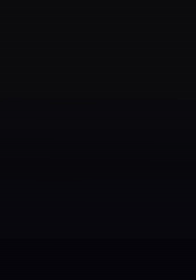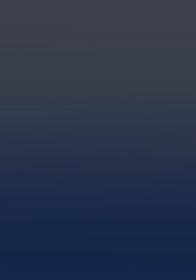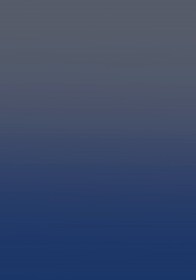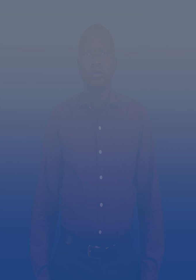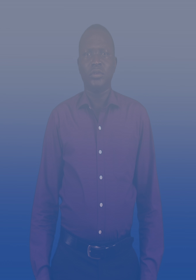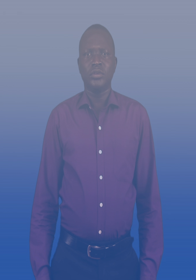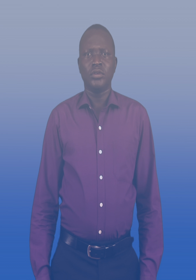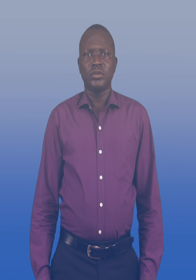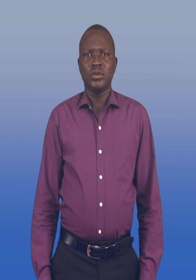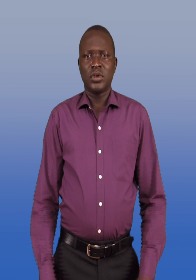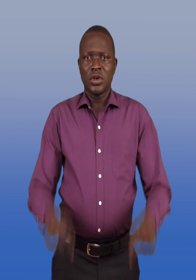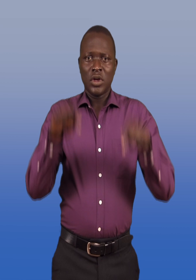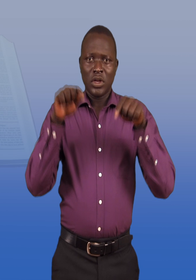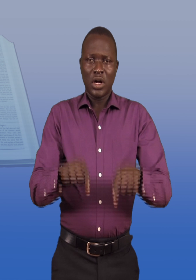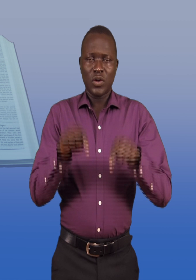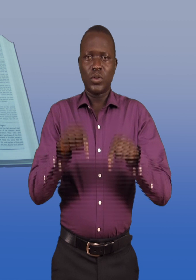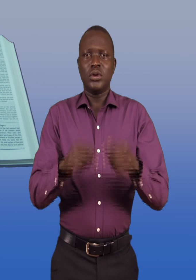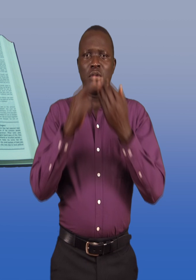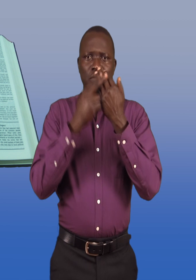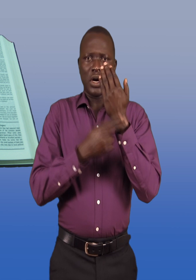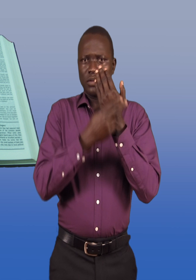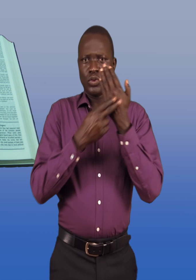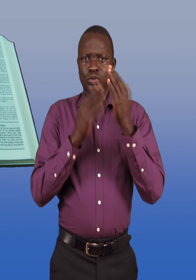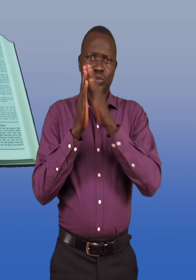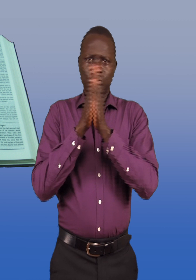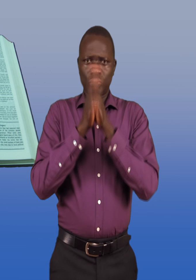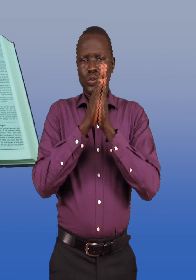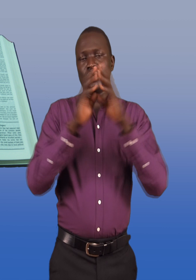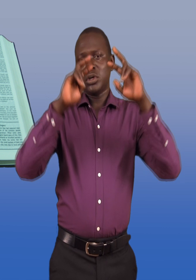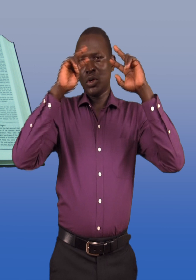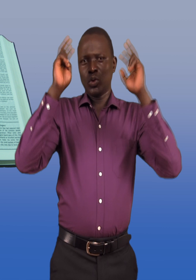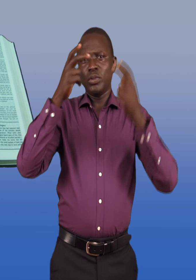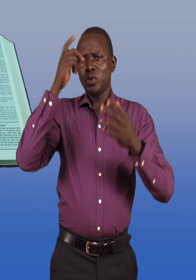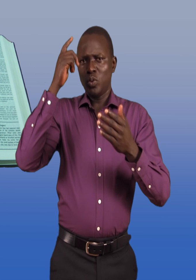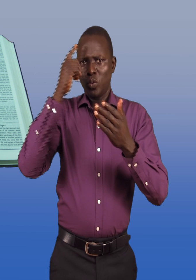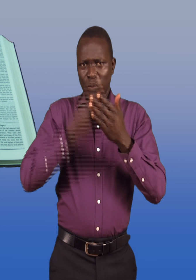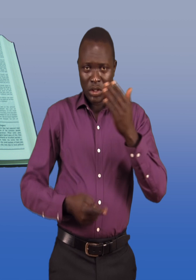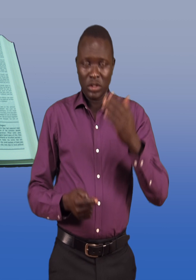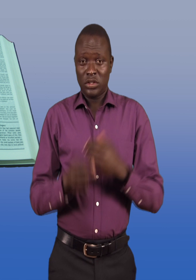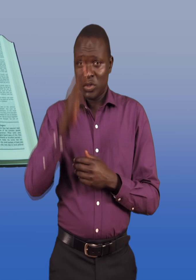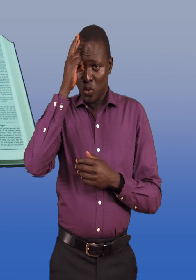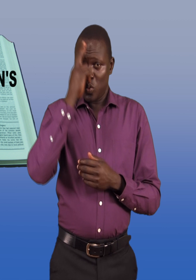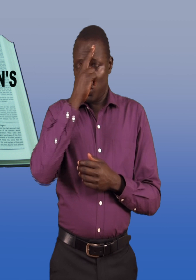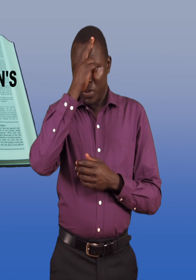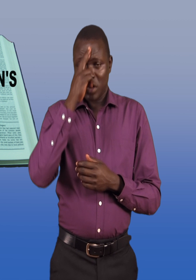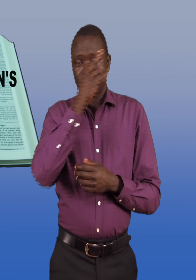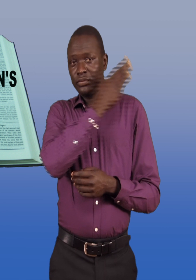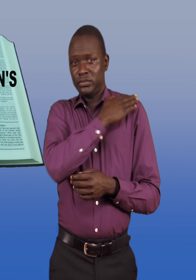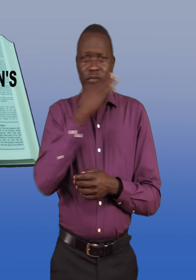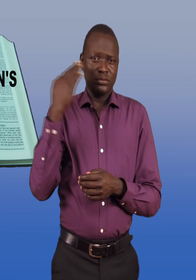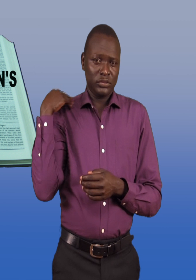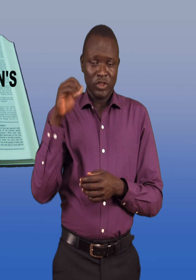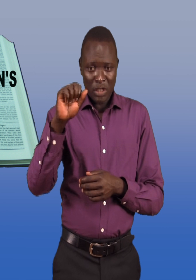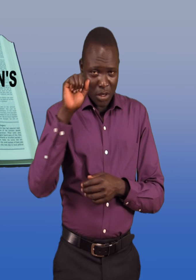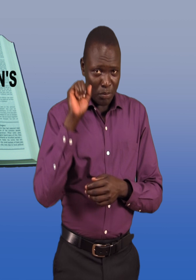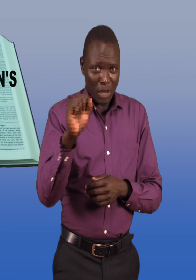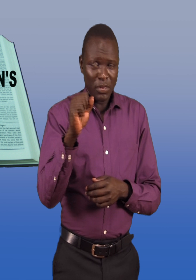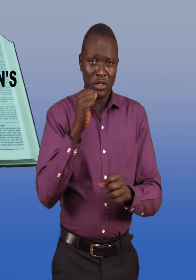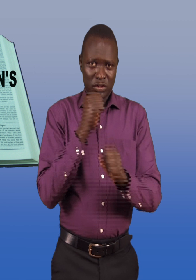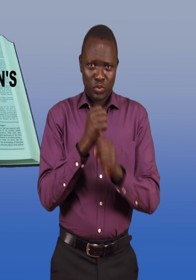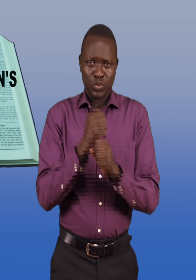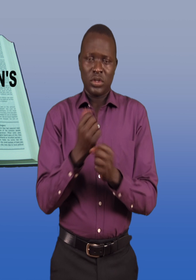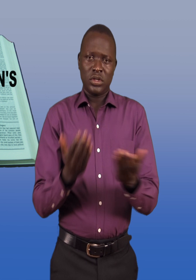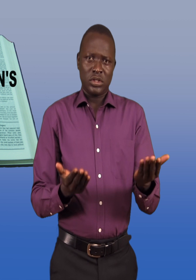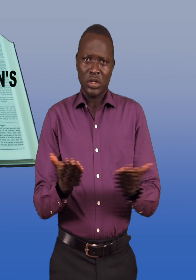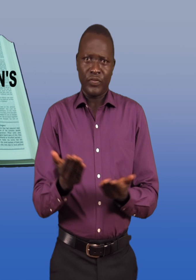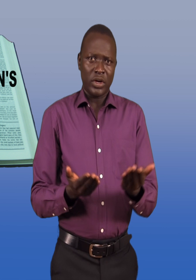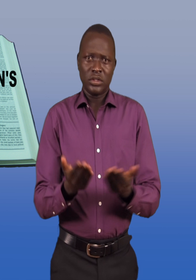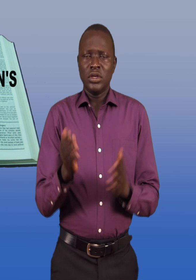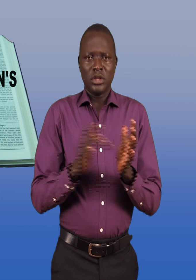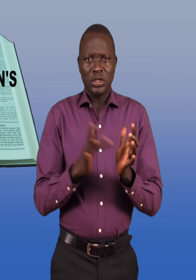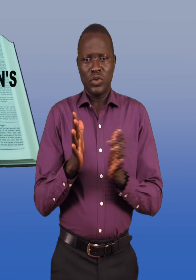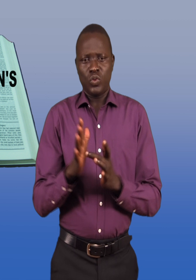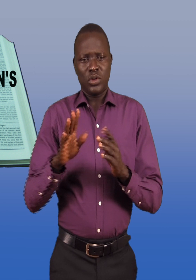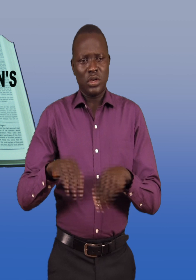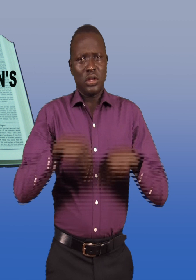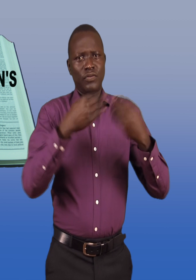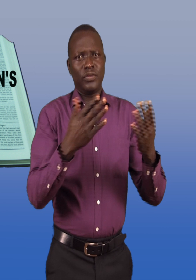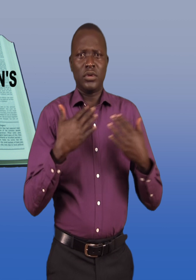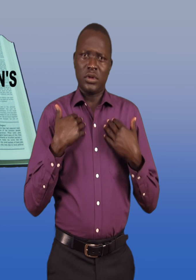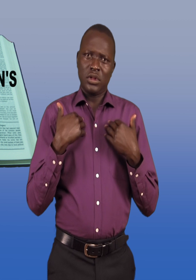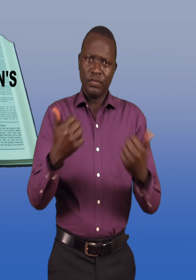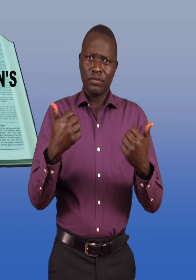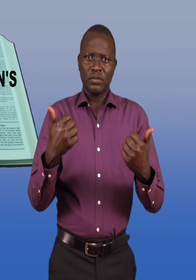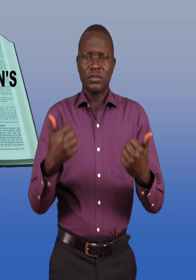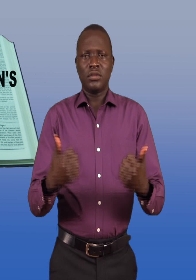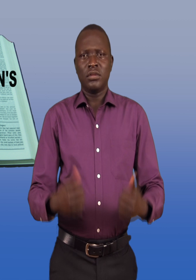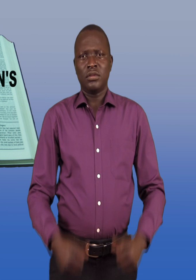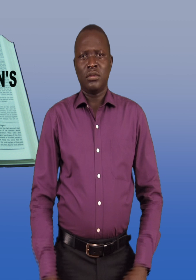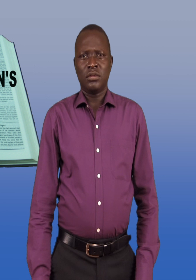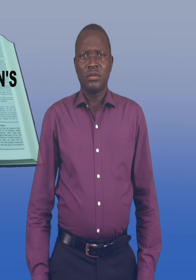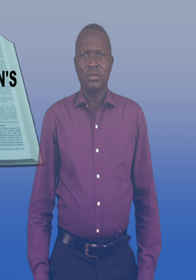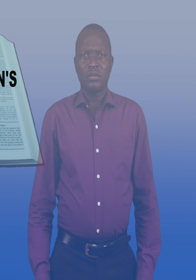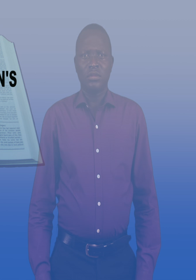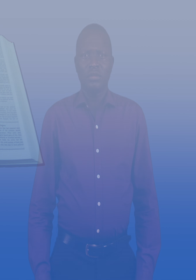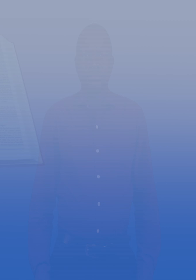Jesus heals the servant of the Roman centurion